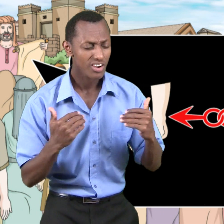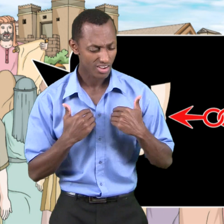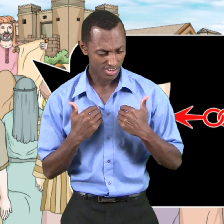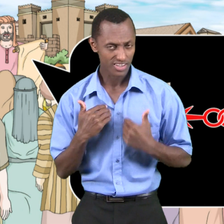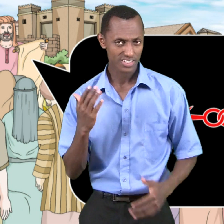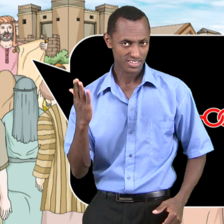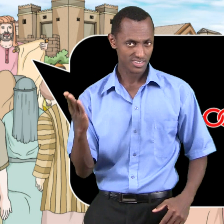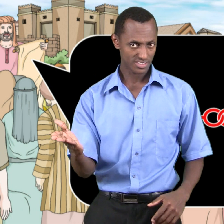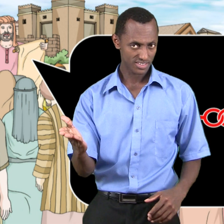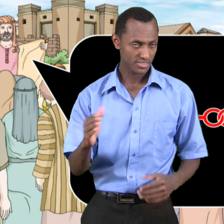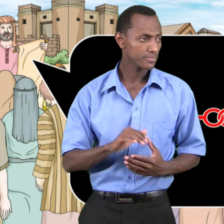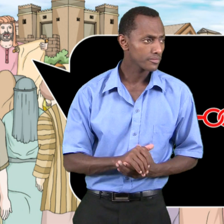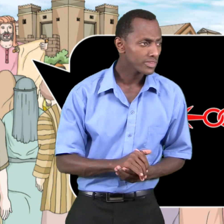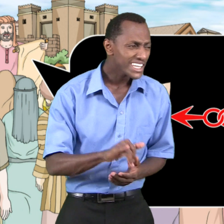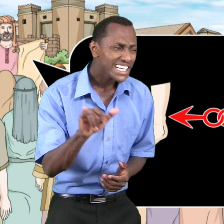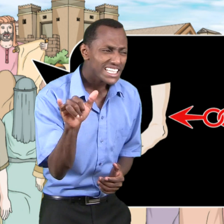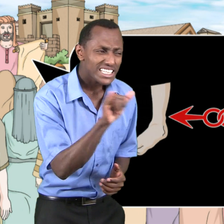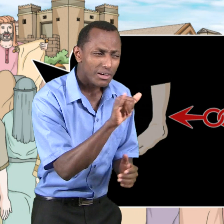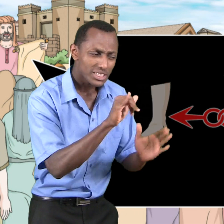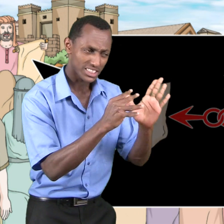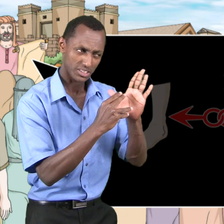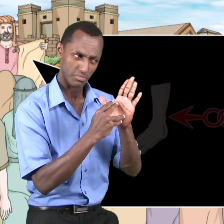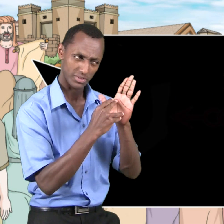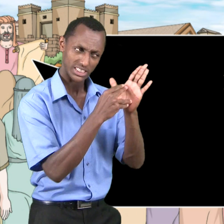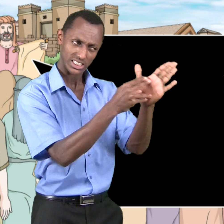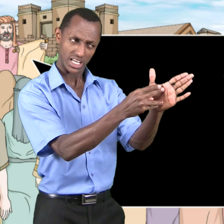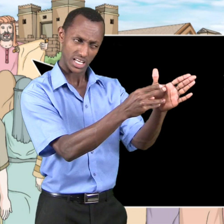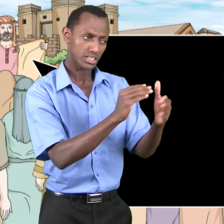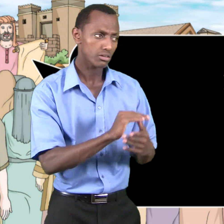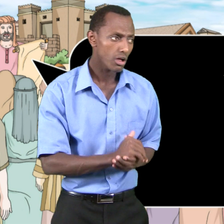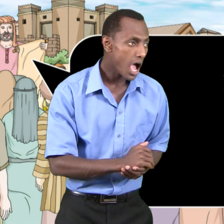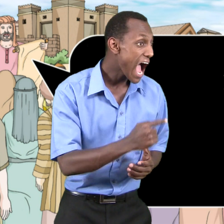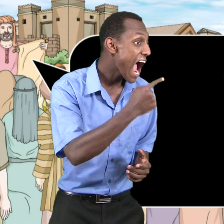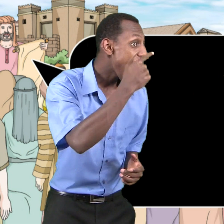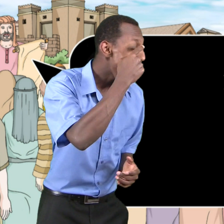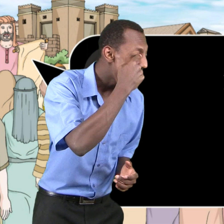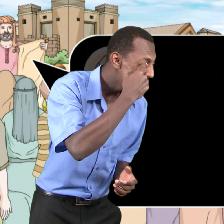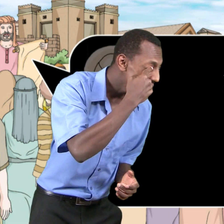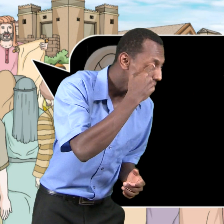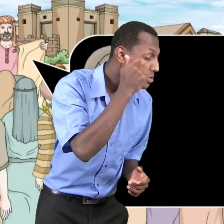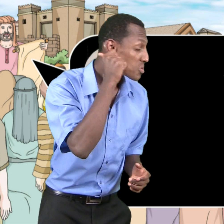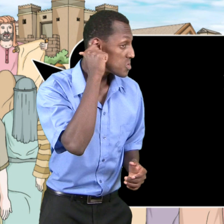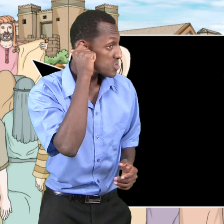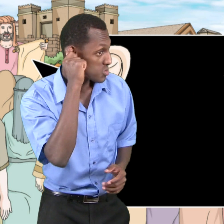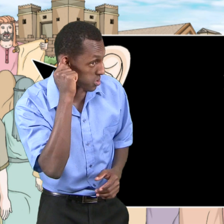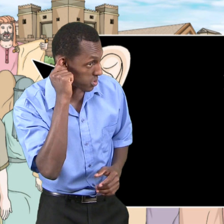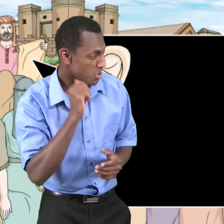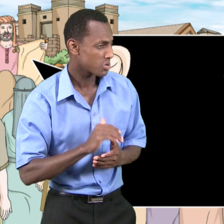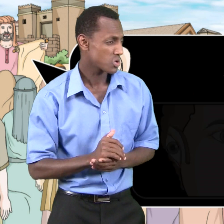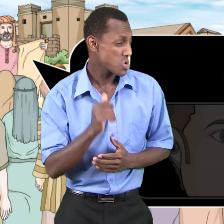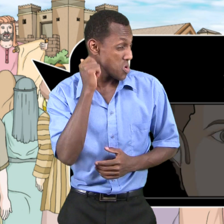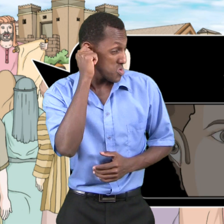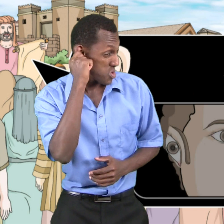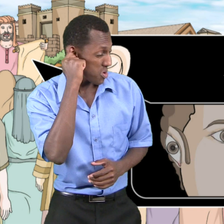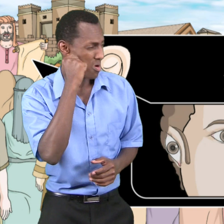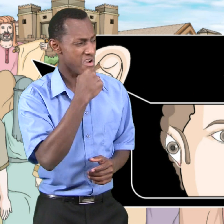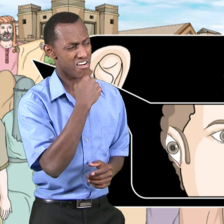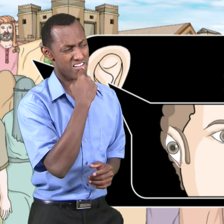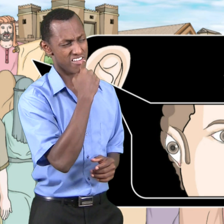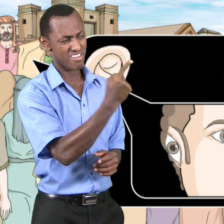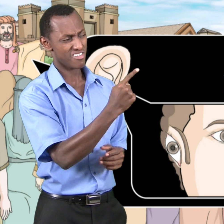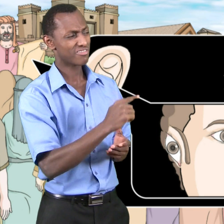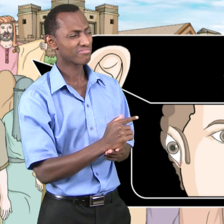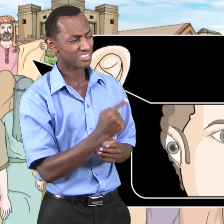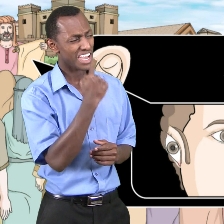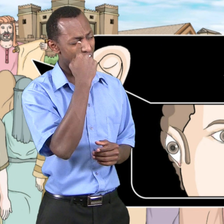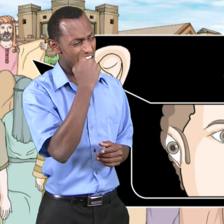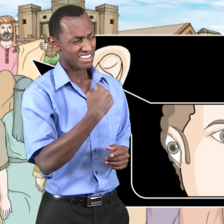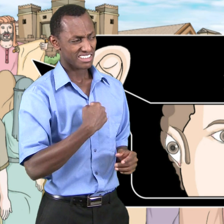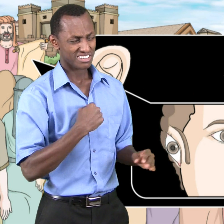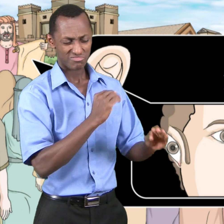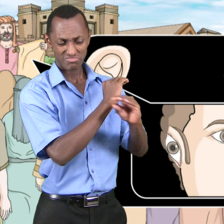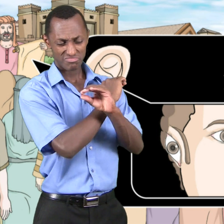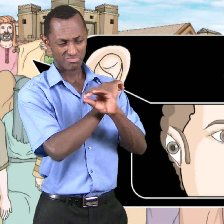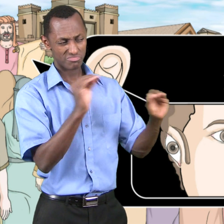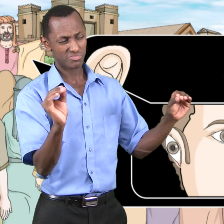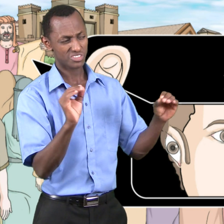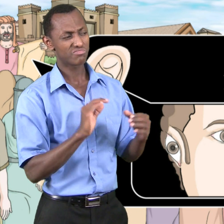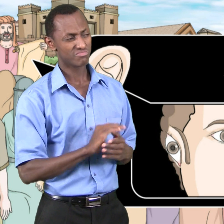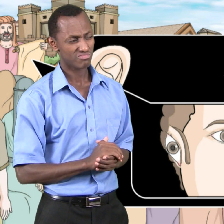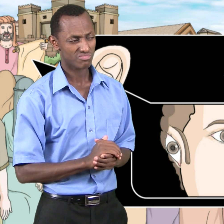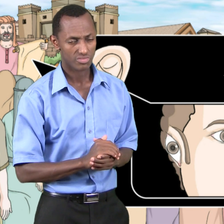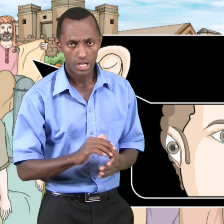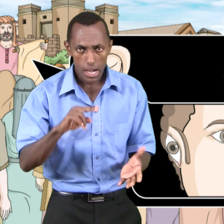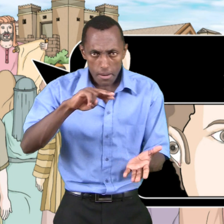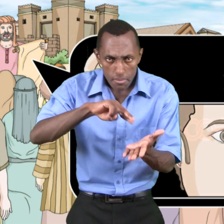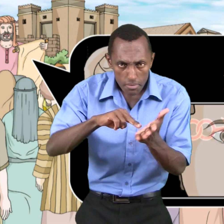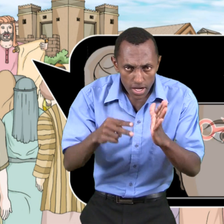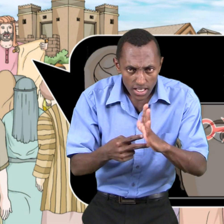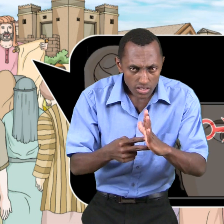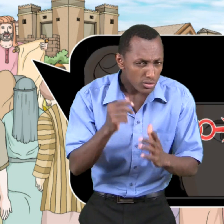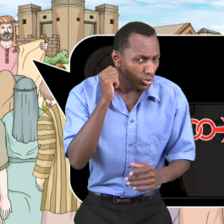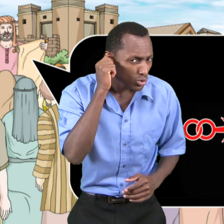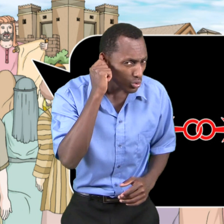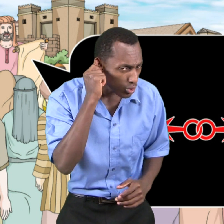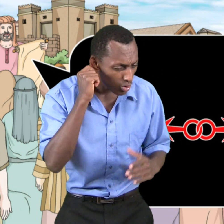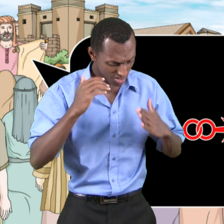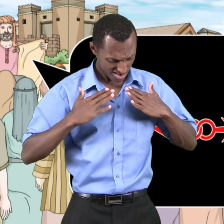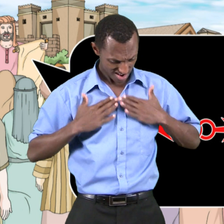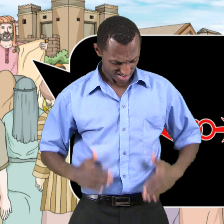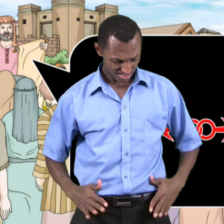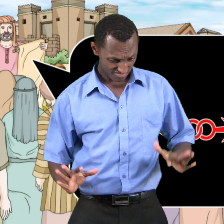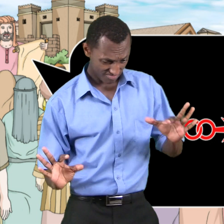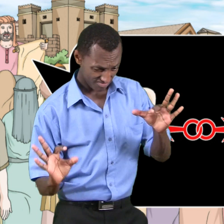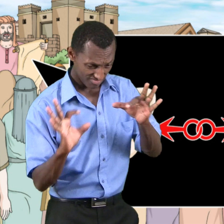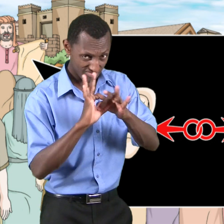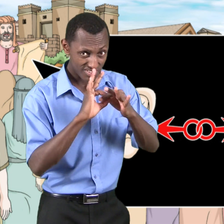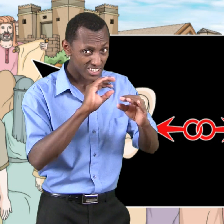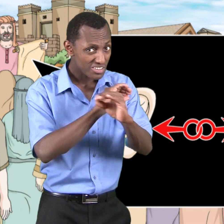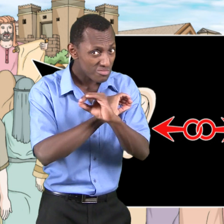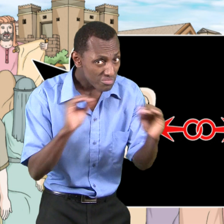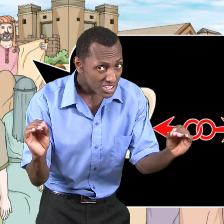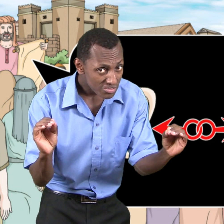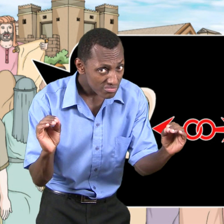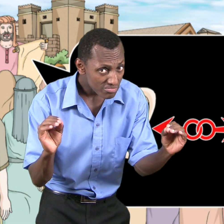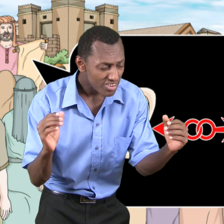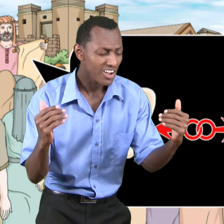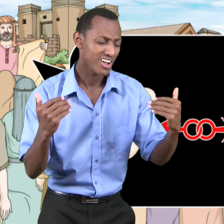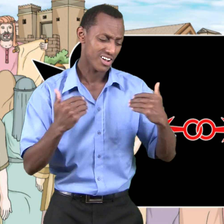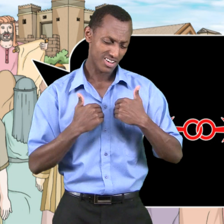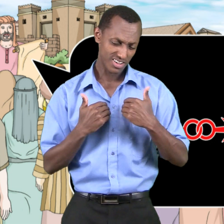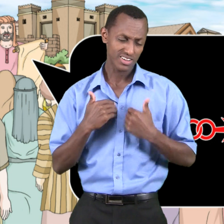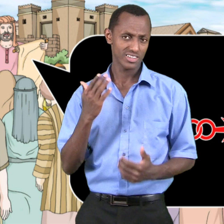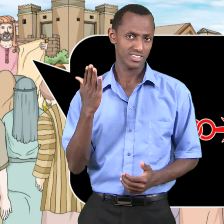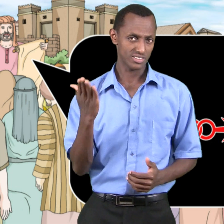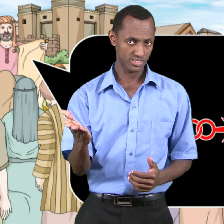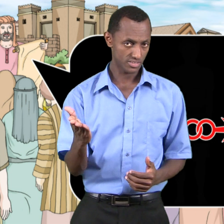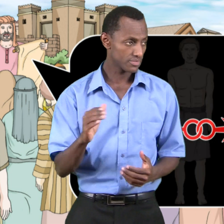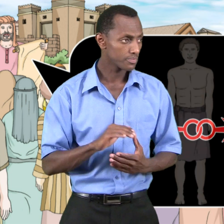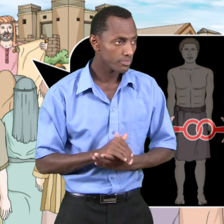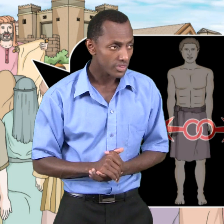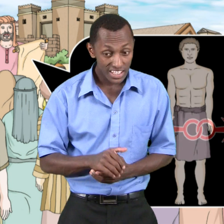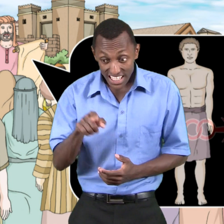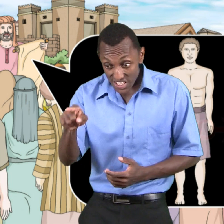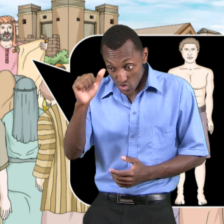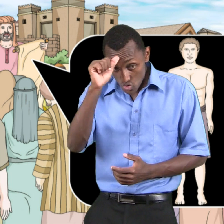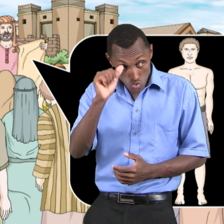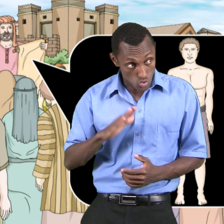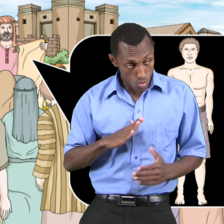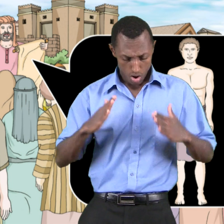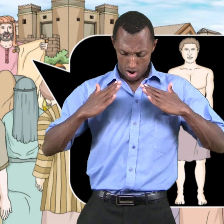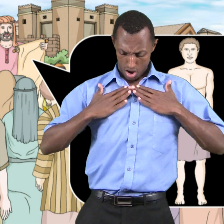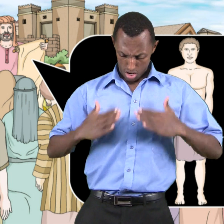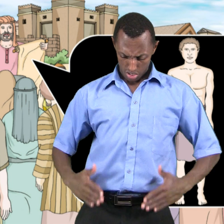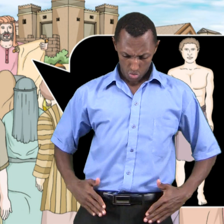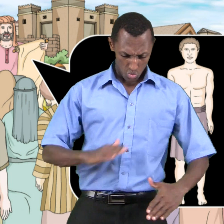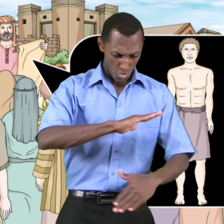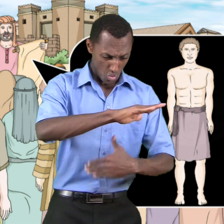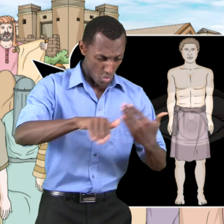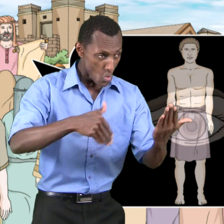And if the ear should say, “Because I am not an eye, I do not belong to the body,” that would not make it any less a part of the body.